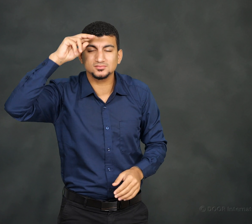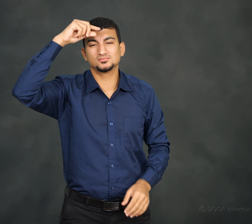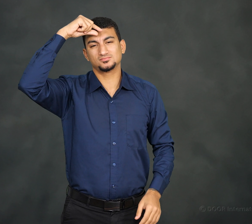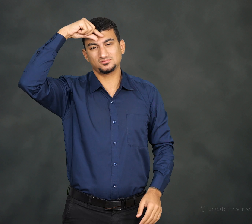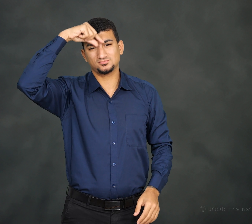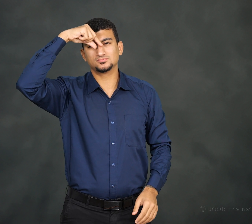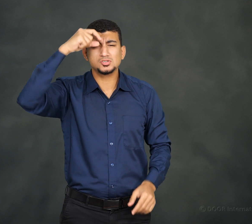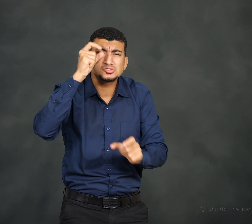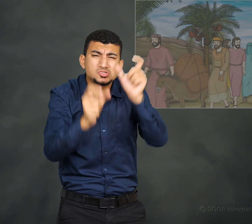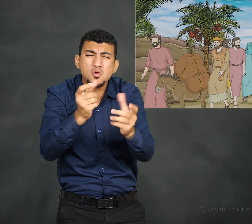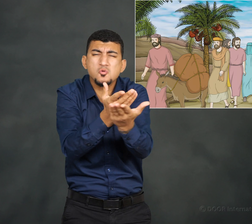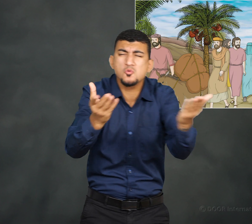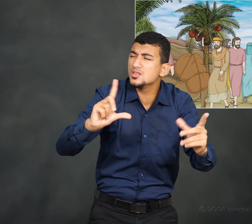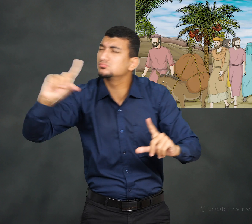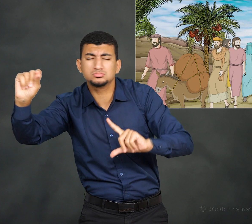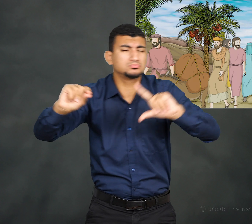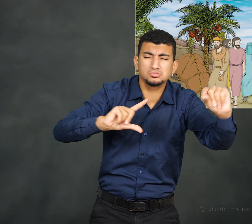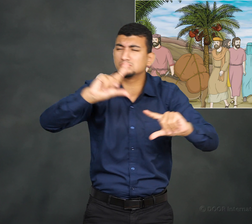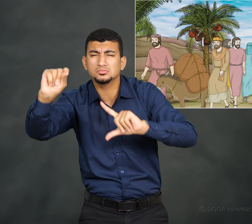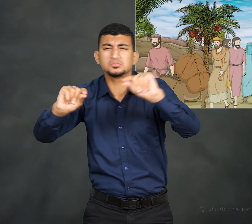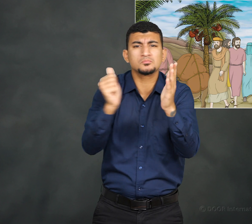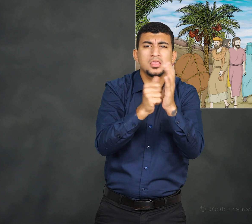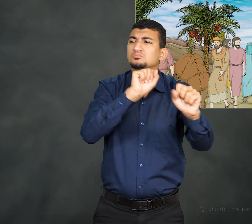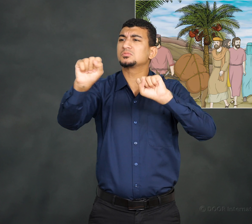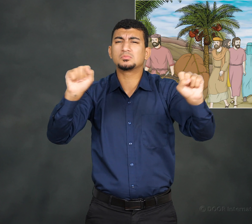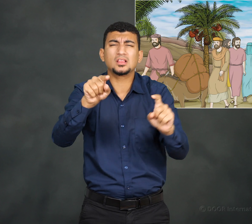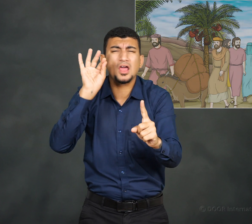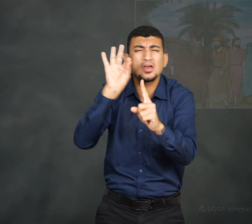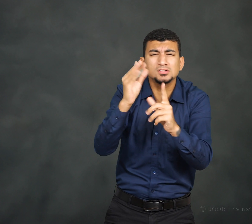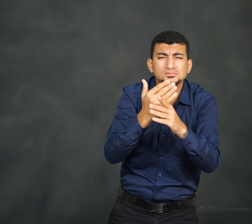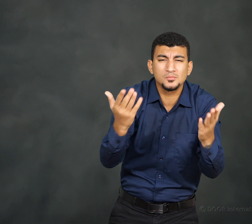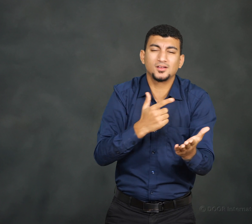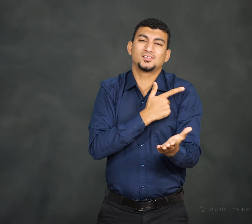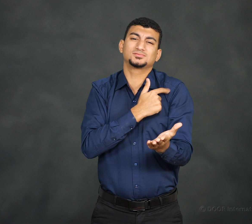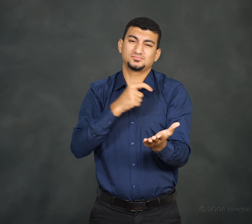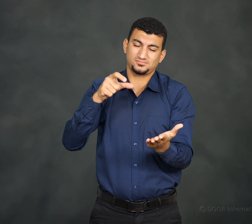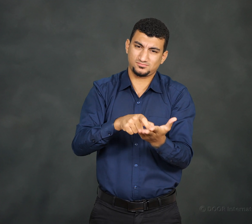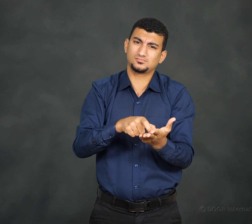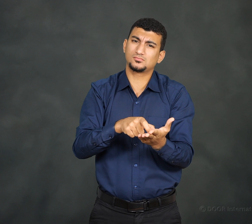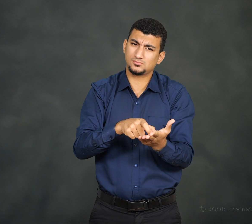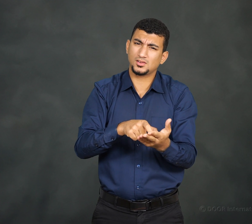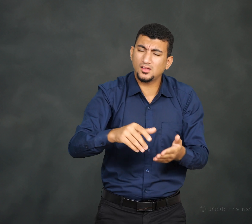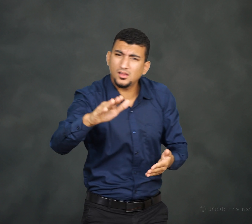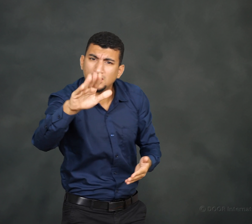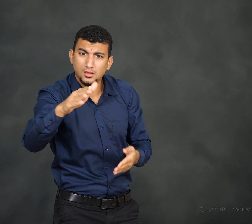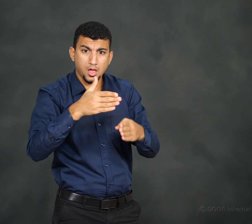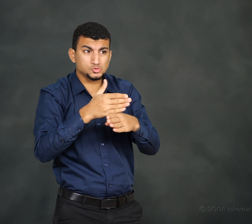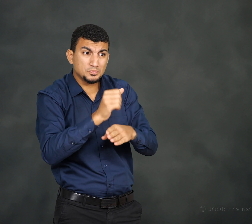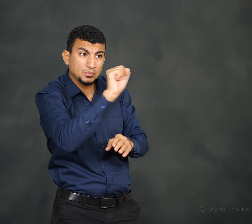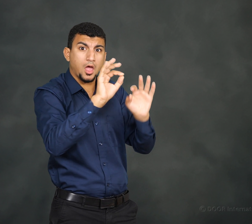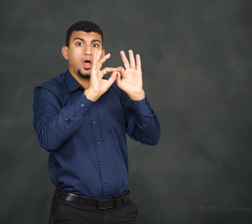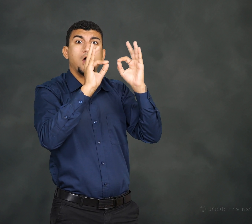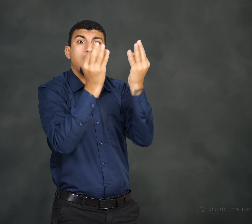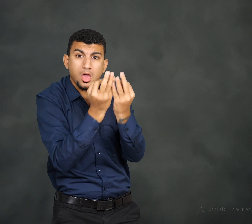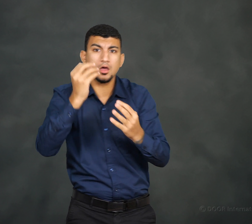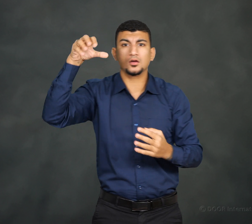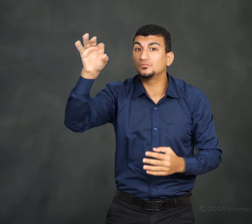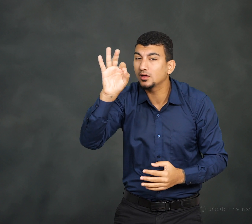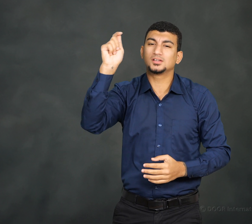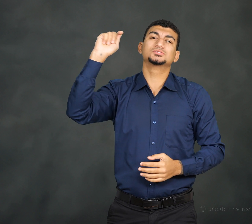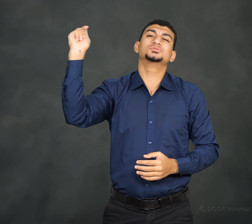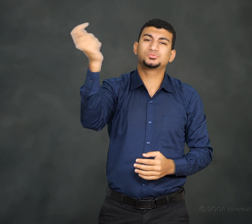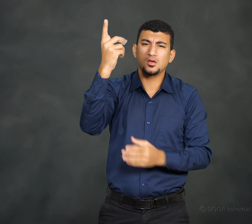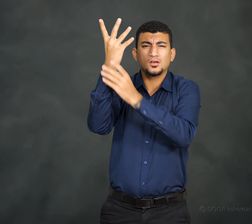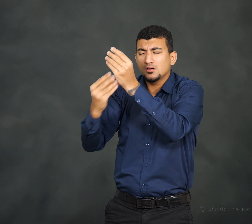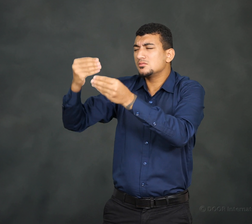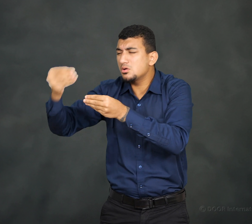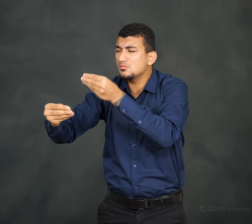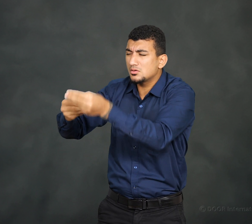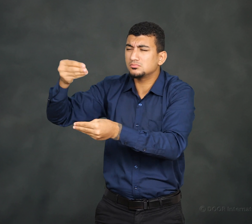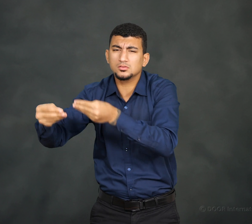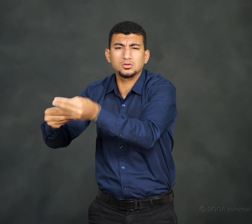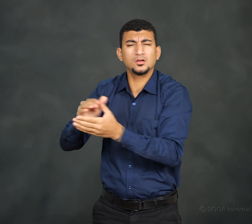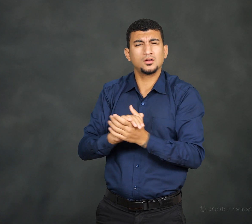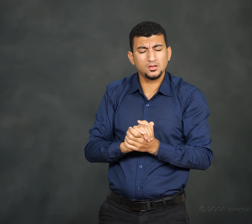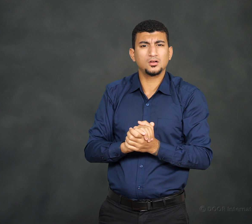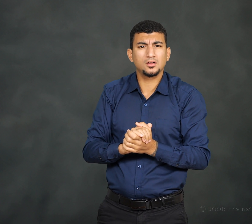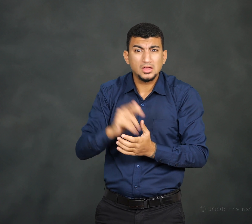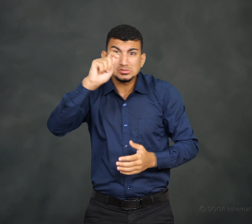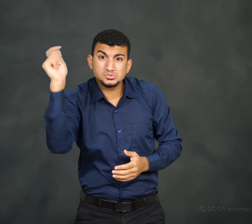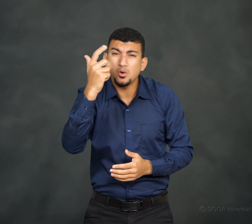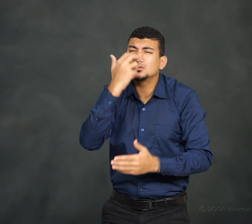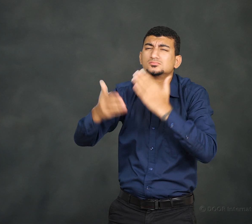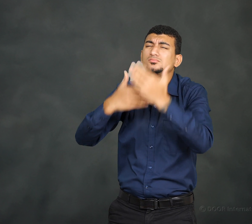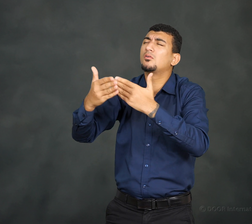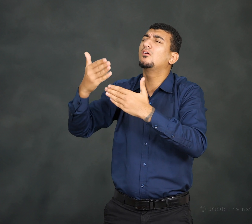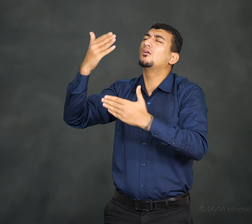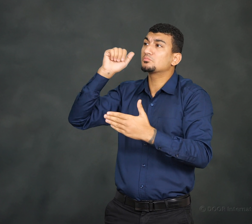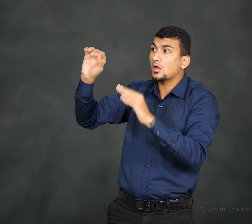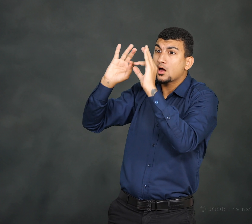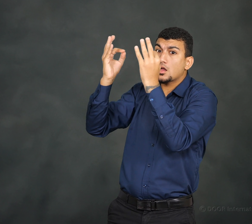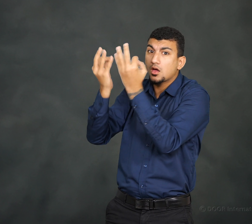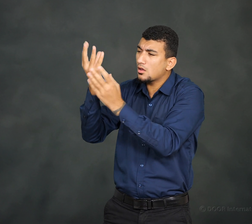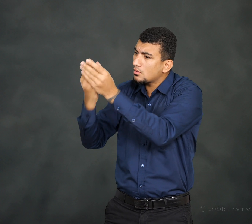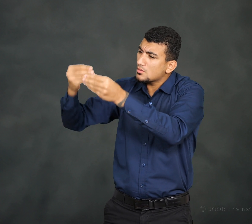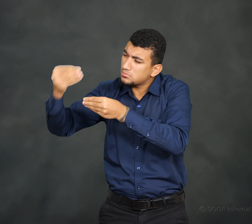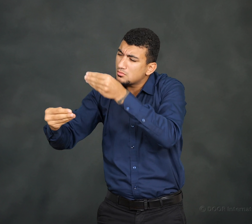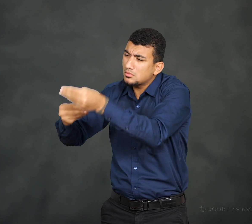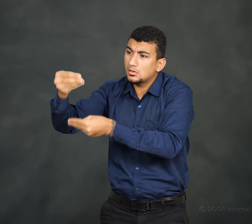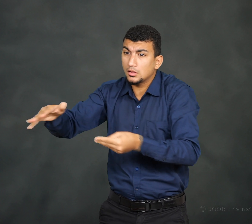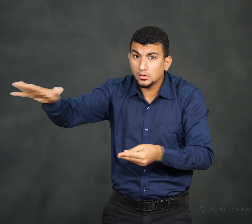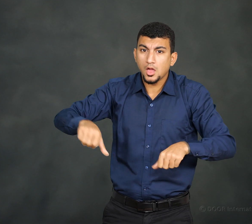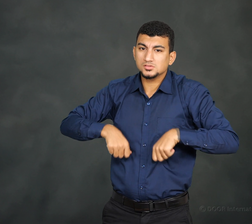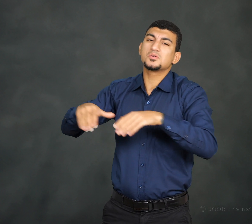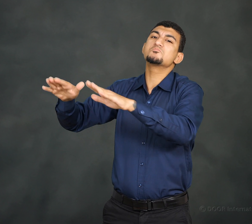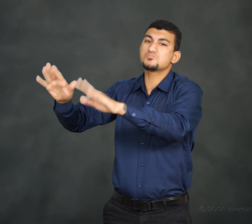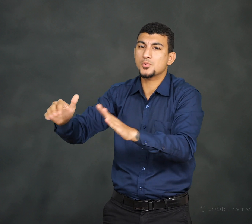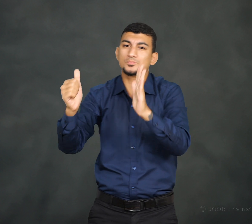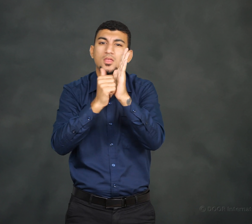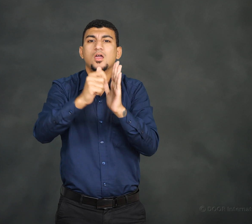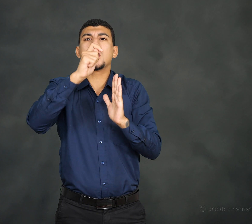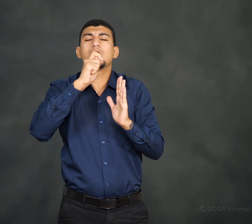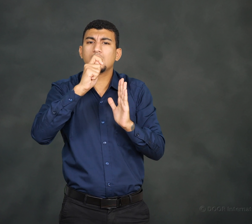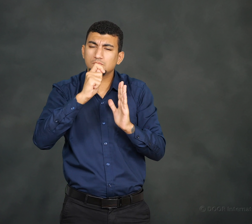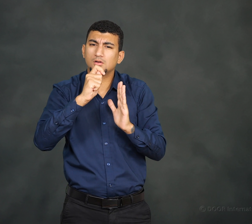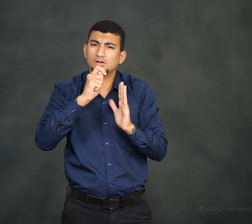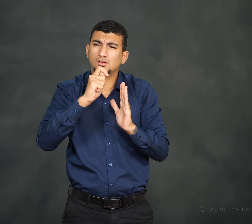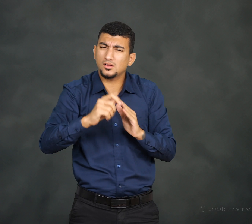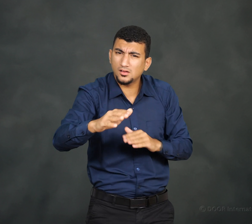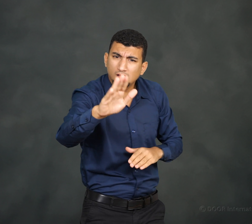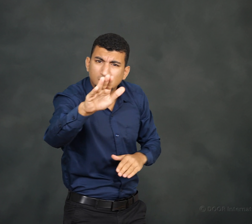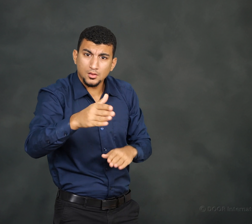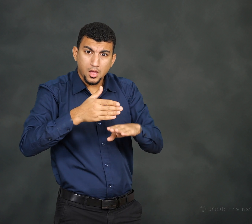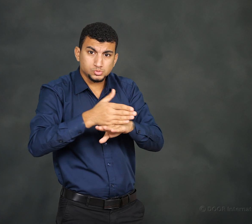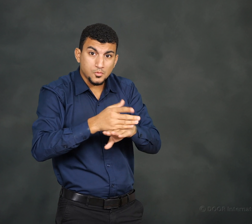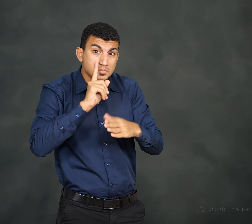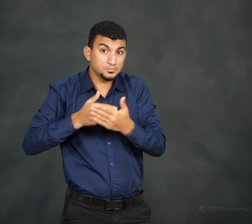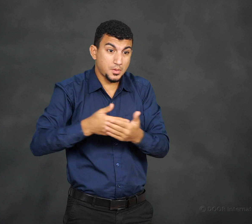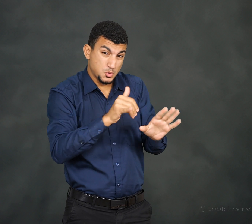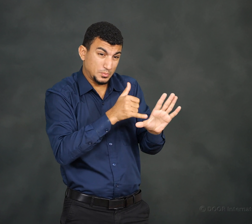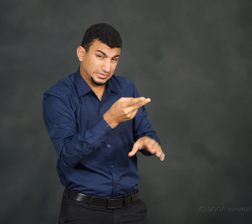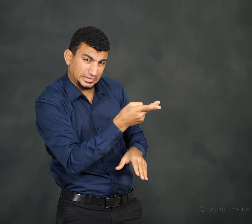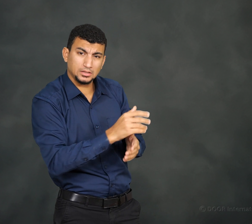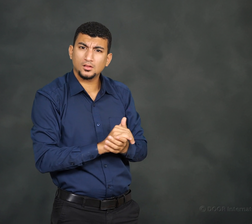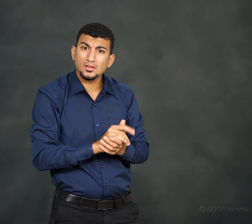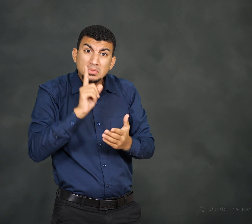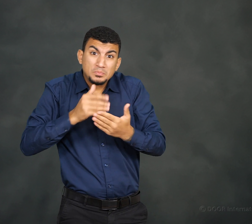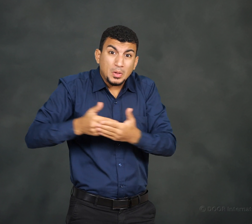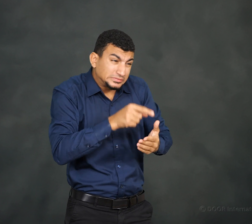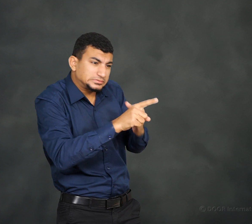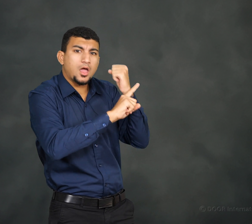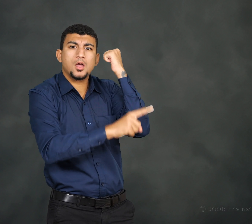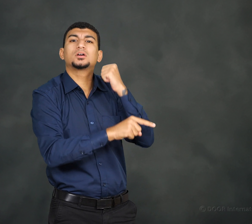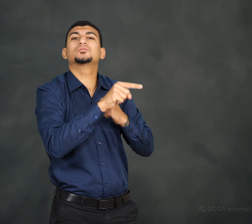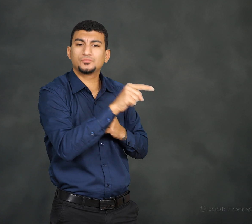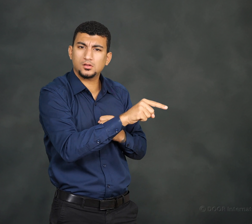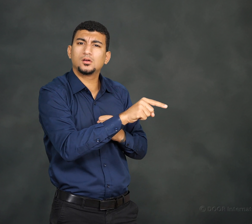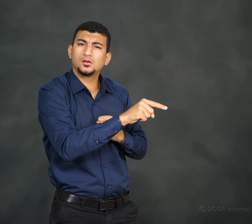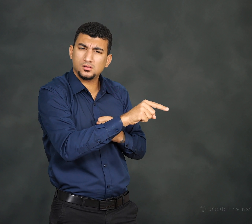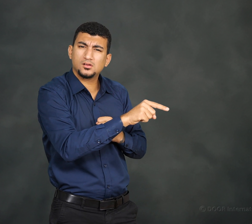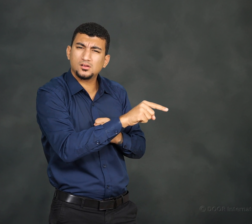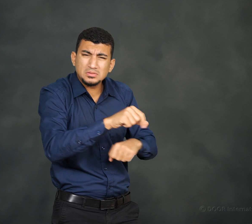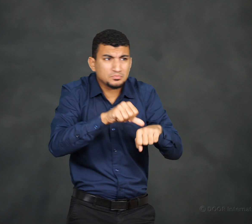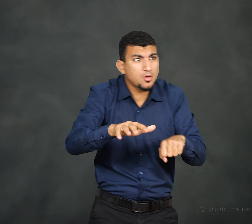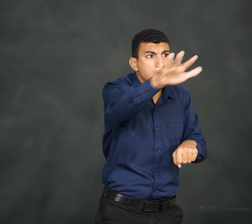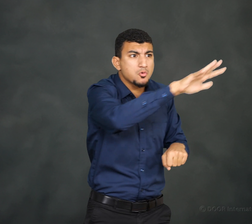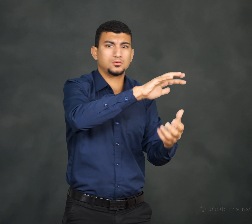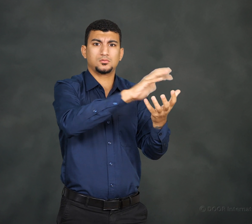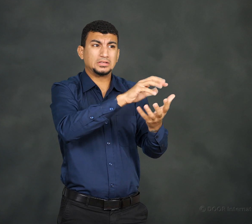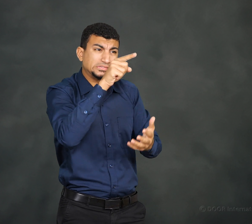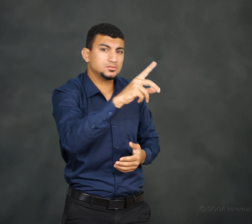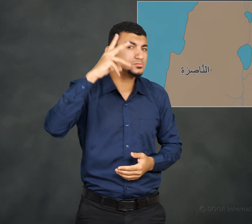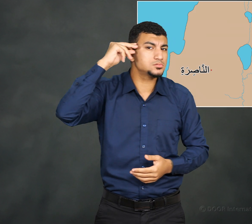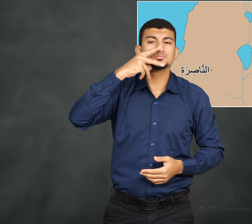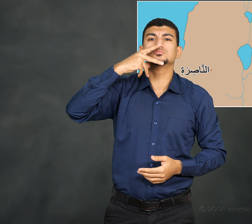And everyone went to his own town to register.